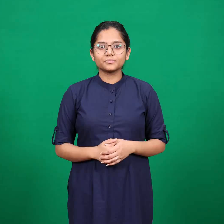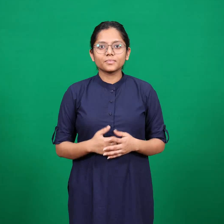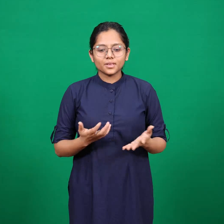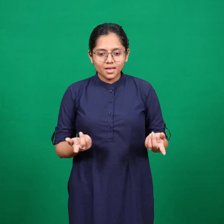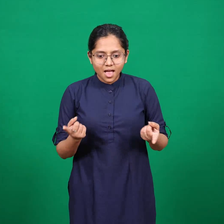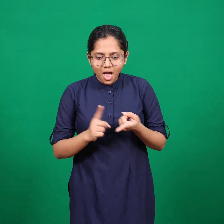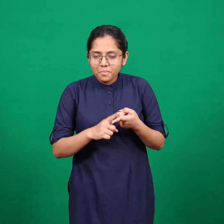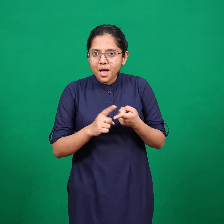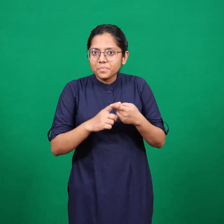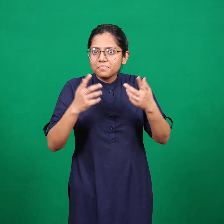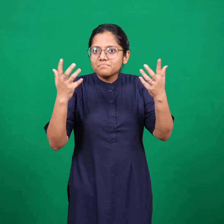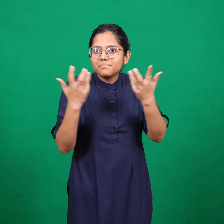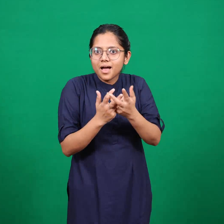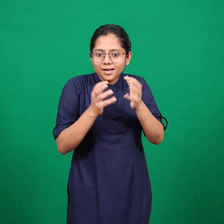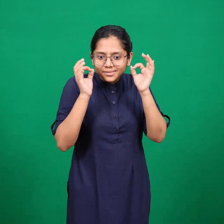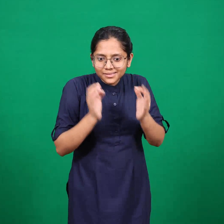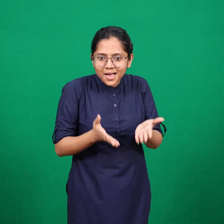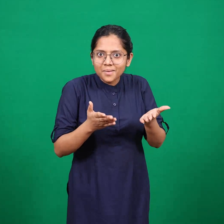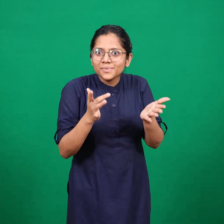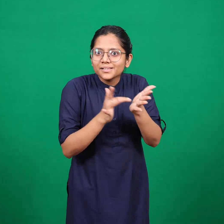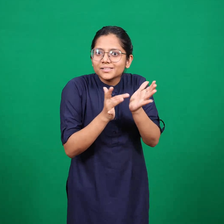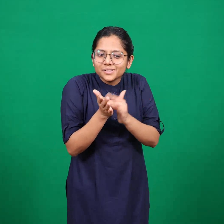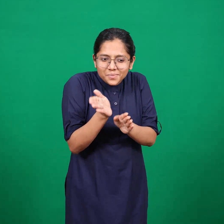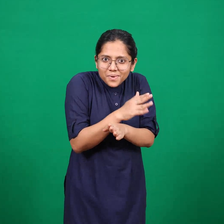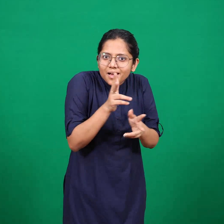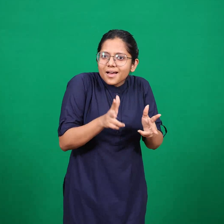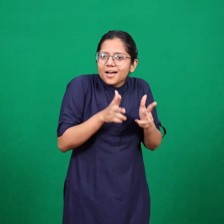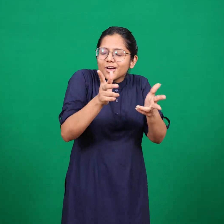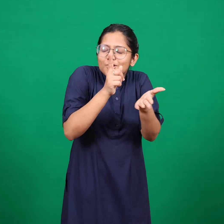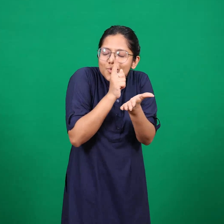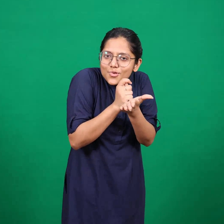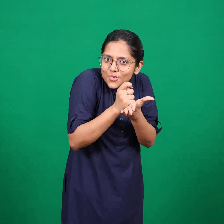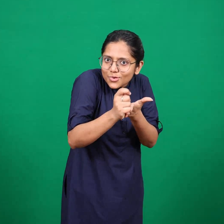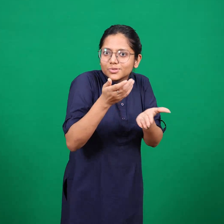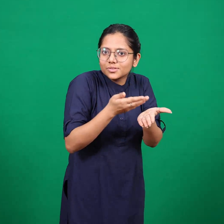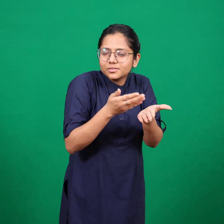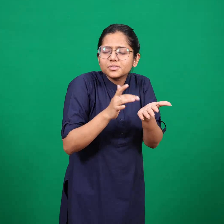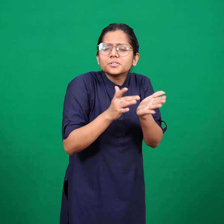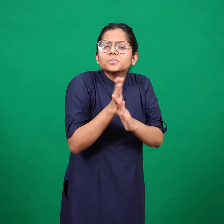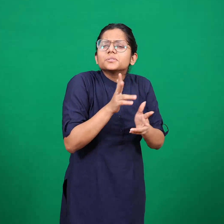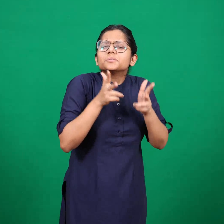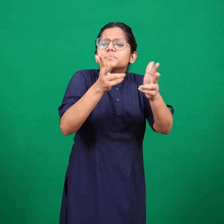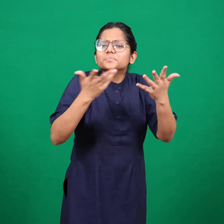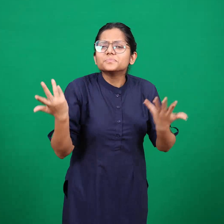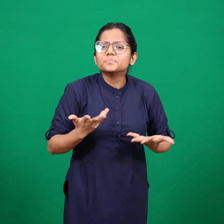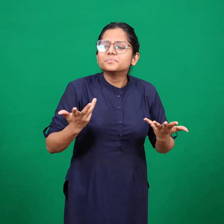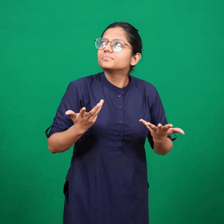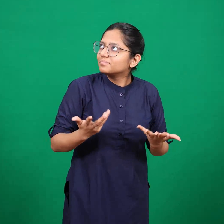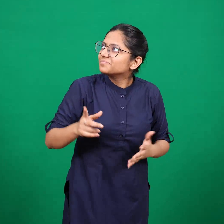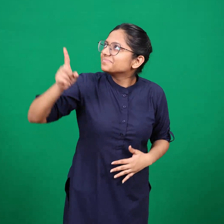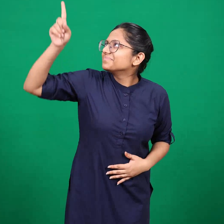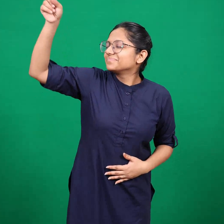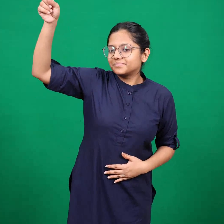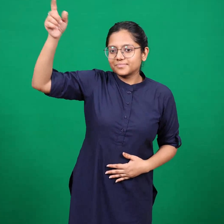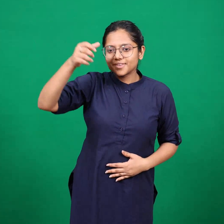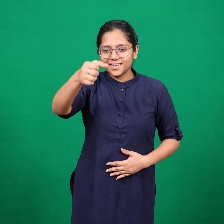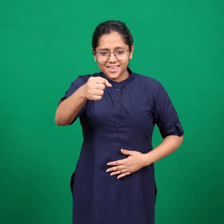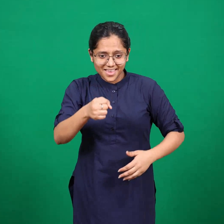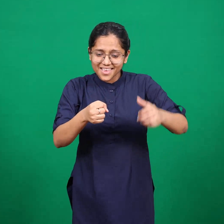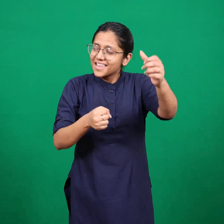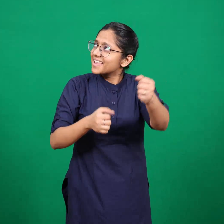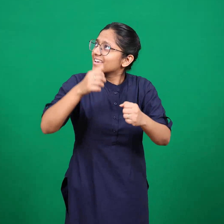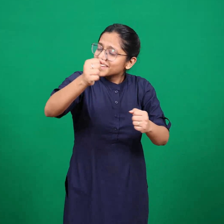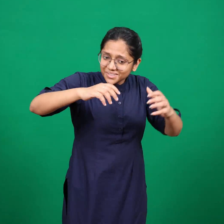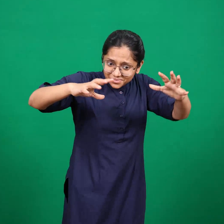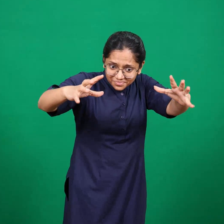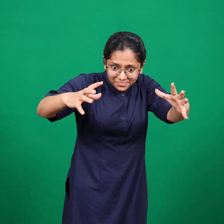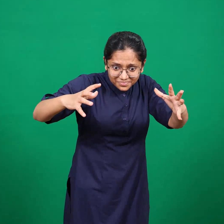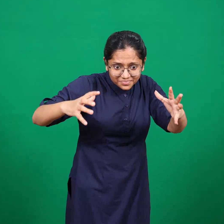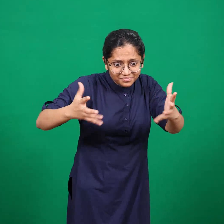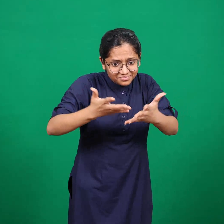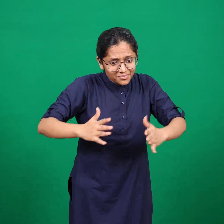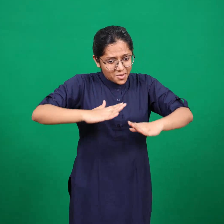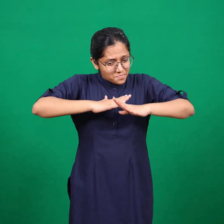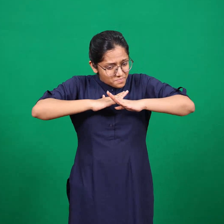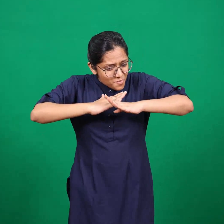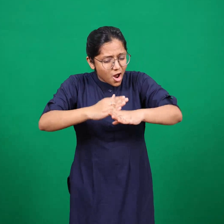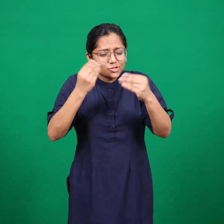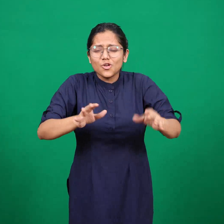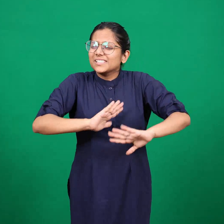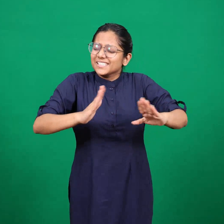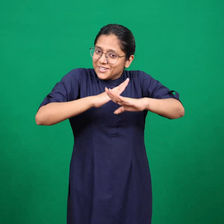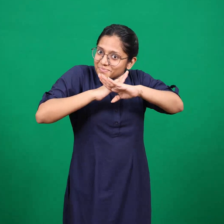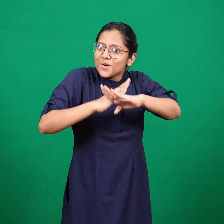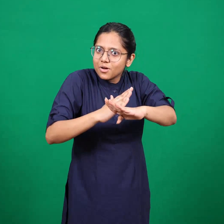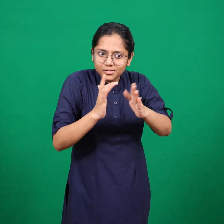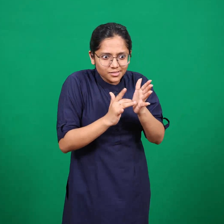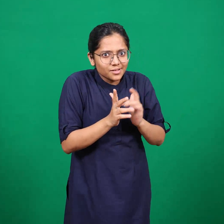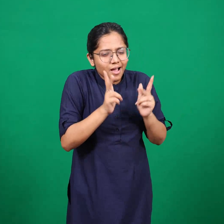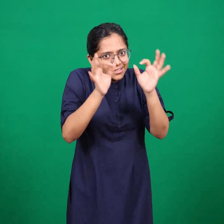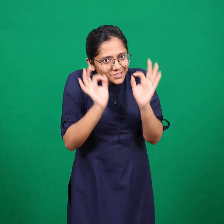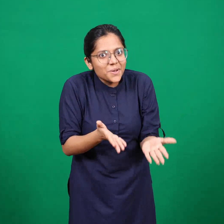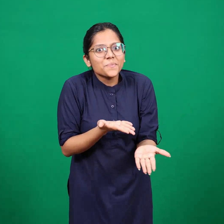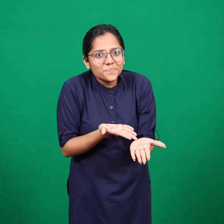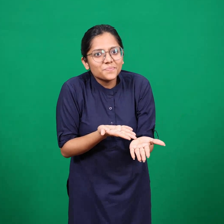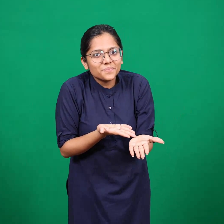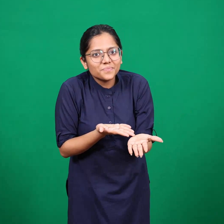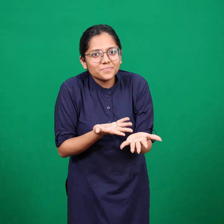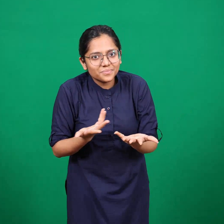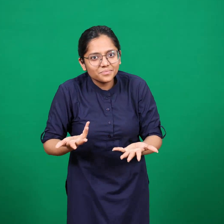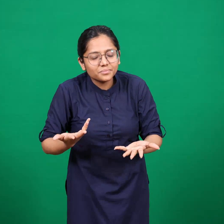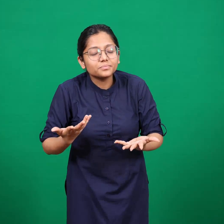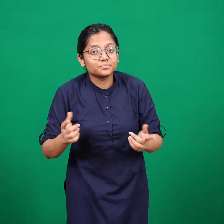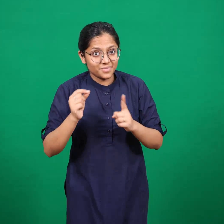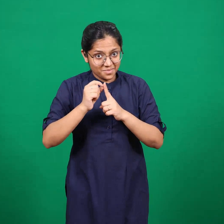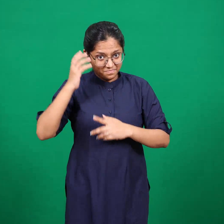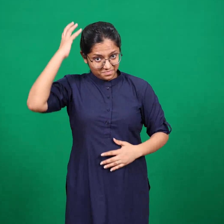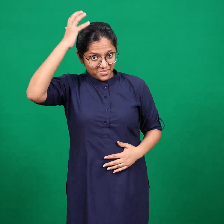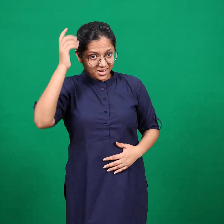This was to fulfill the word He had spoken: "I have not lost one of those You have given Me."